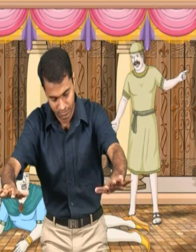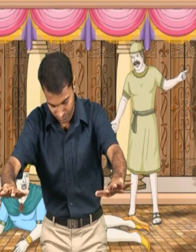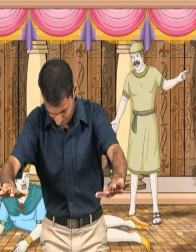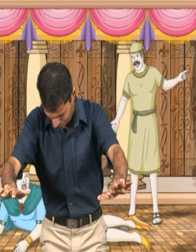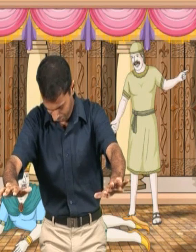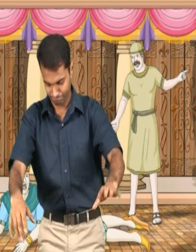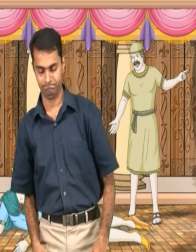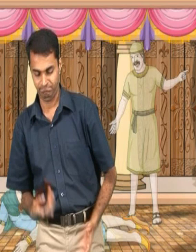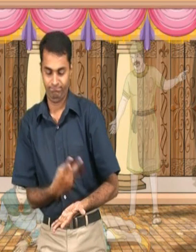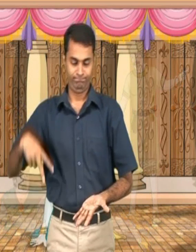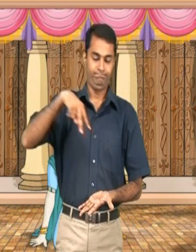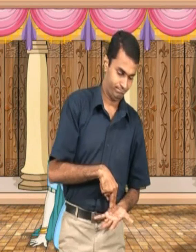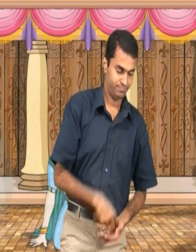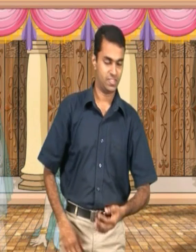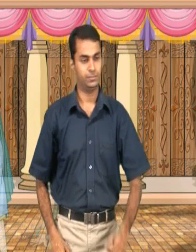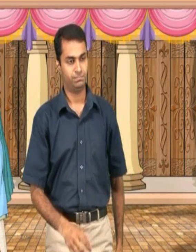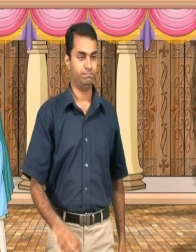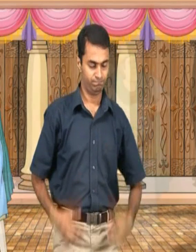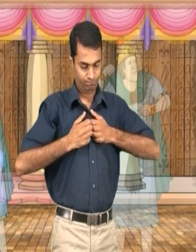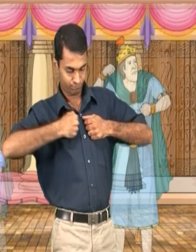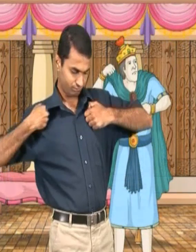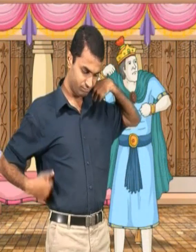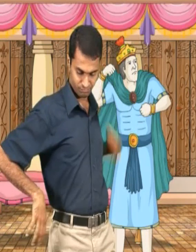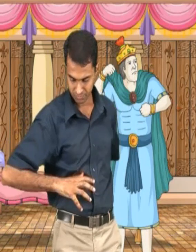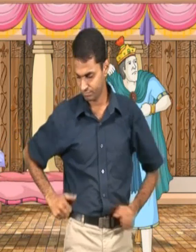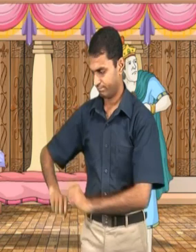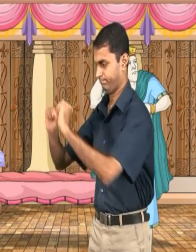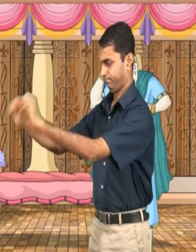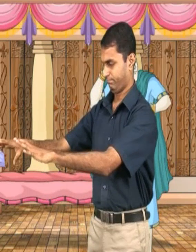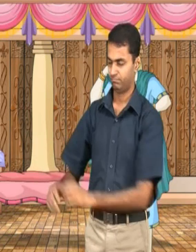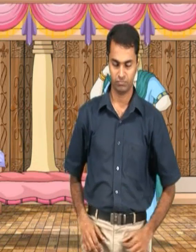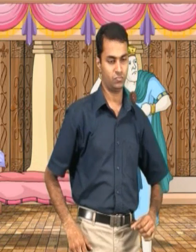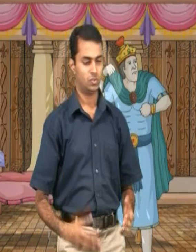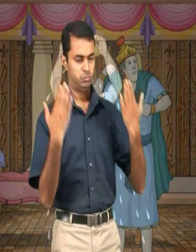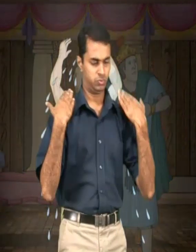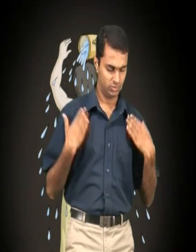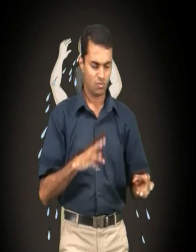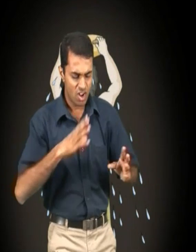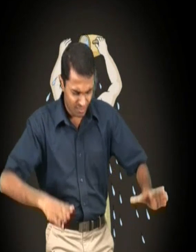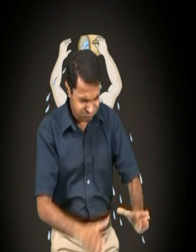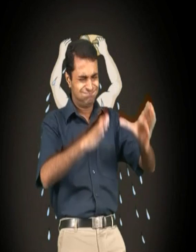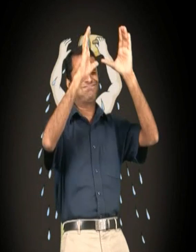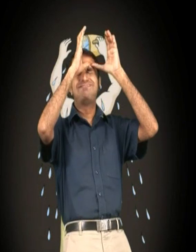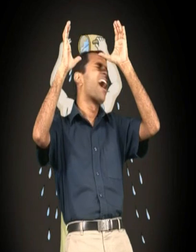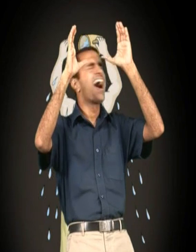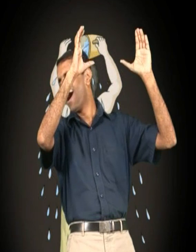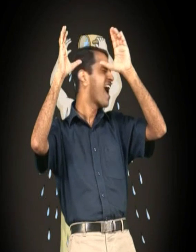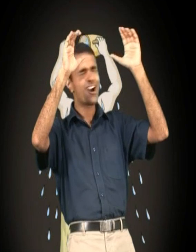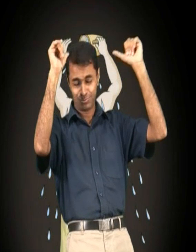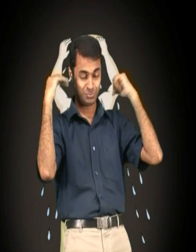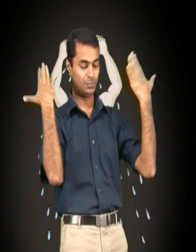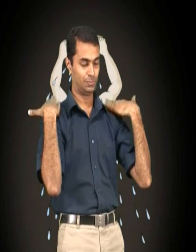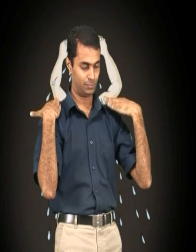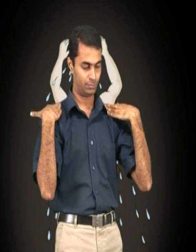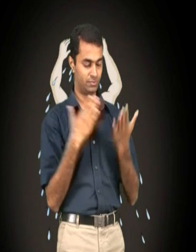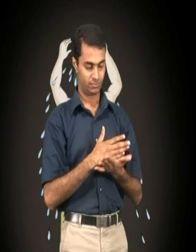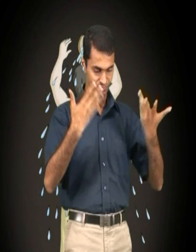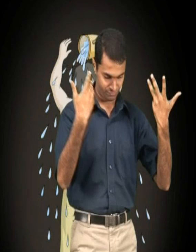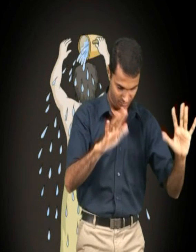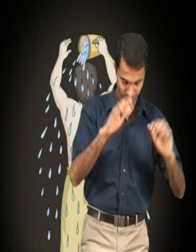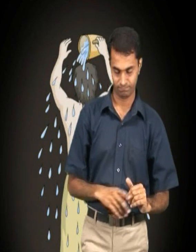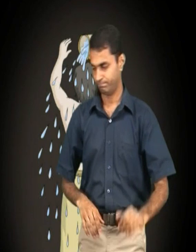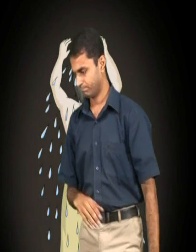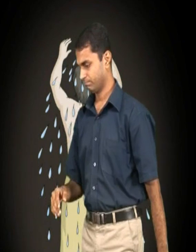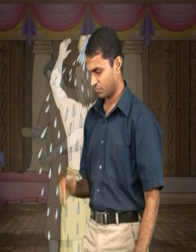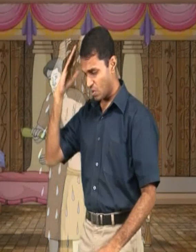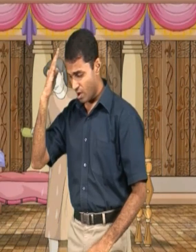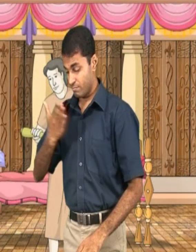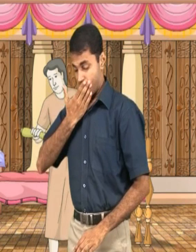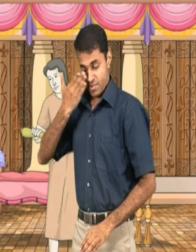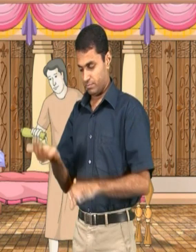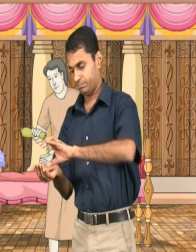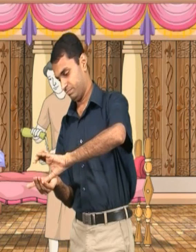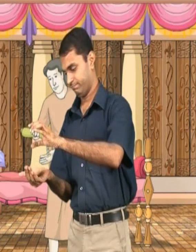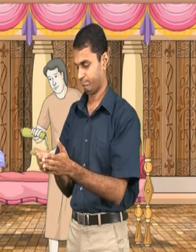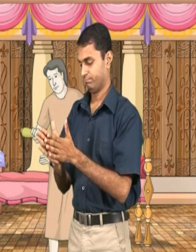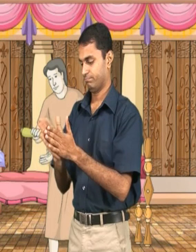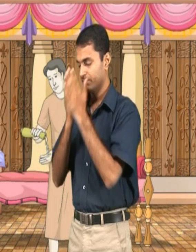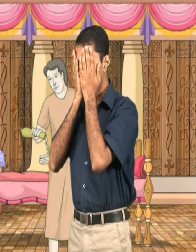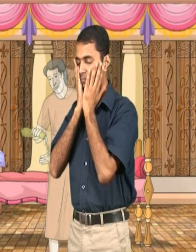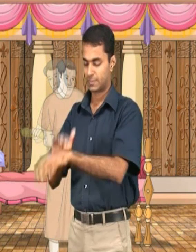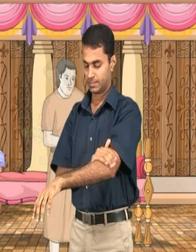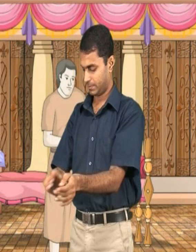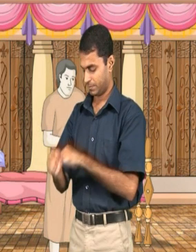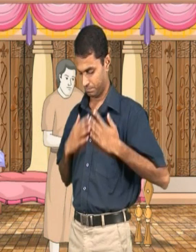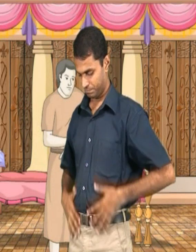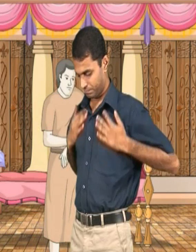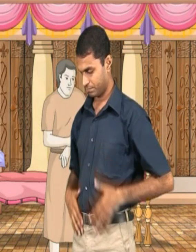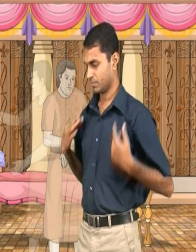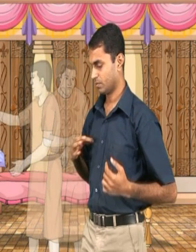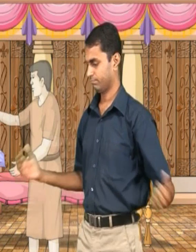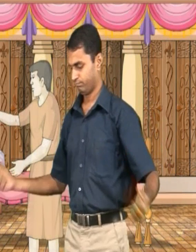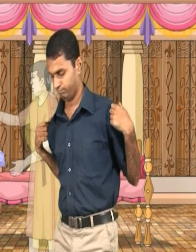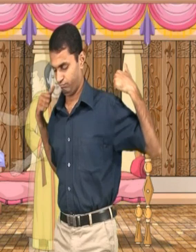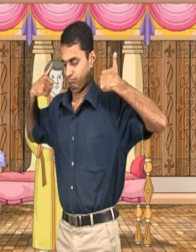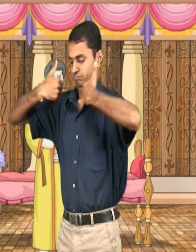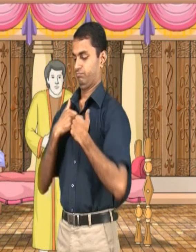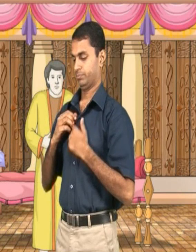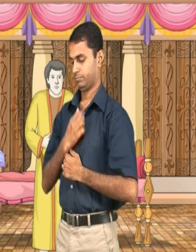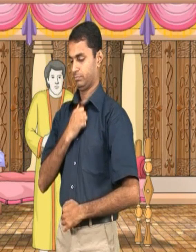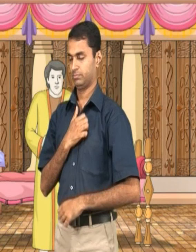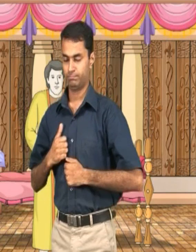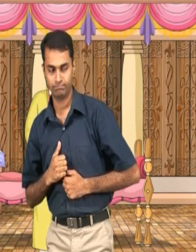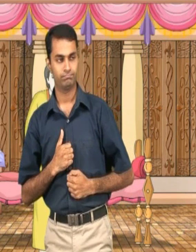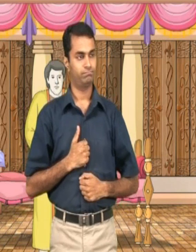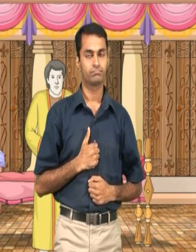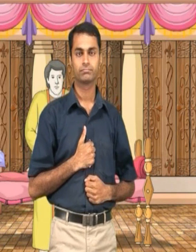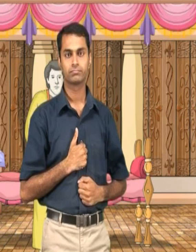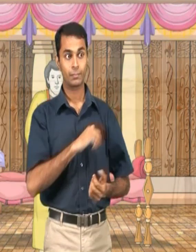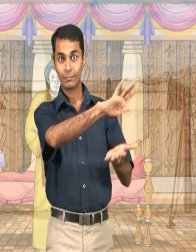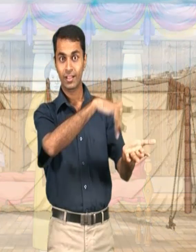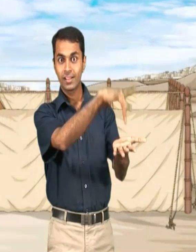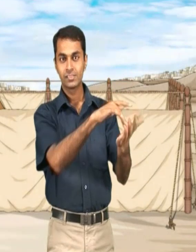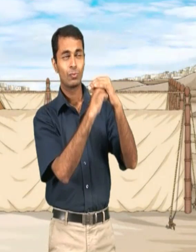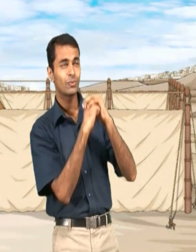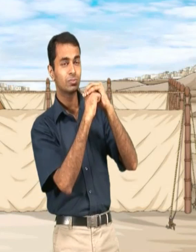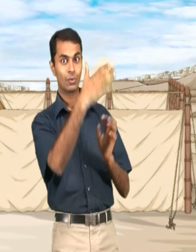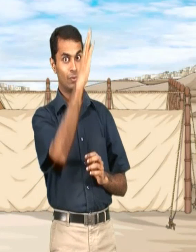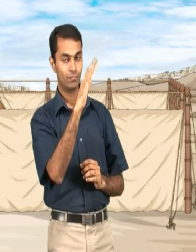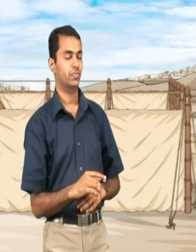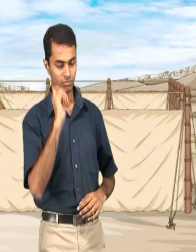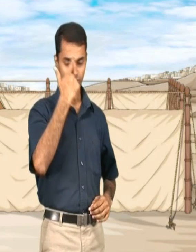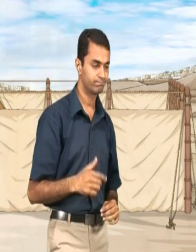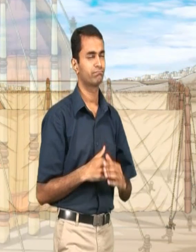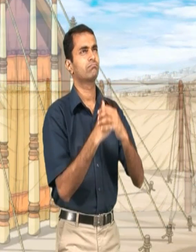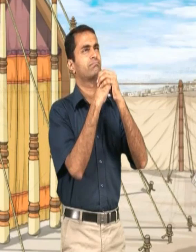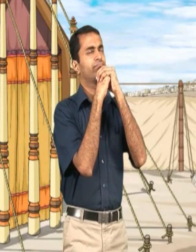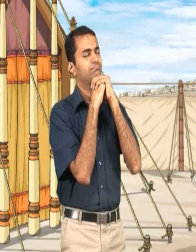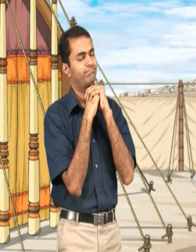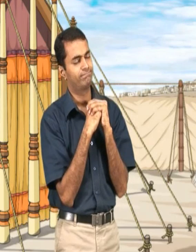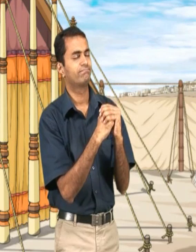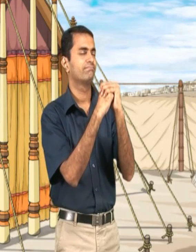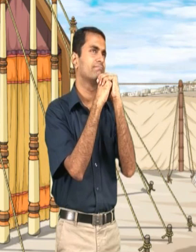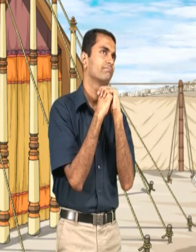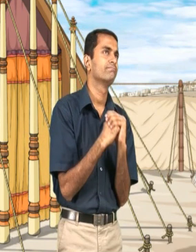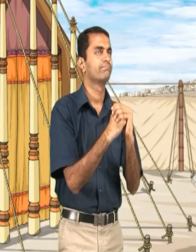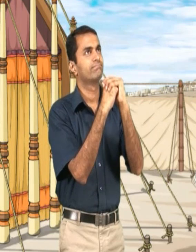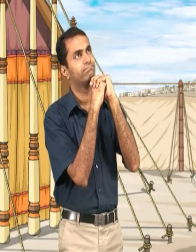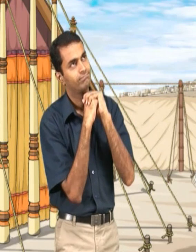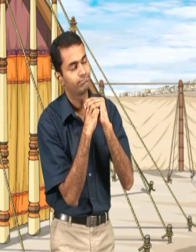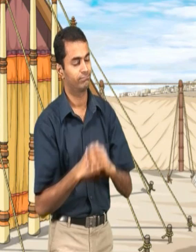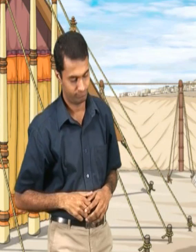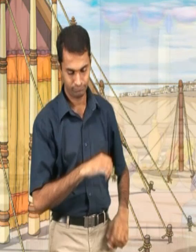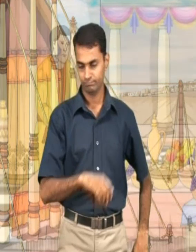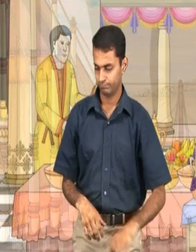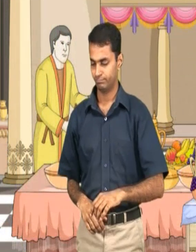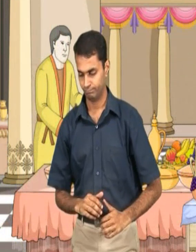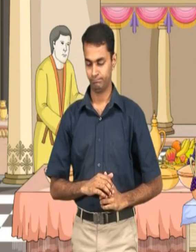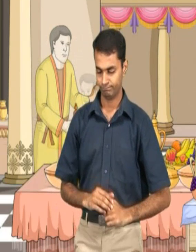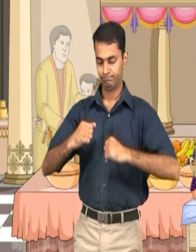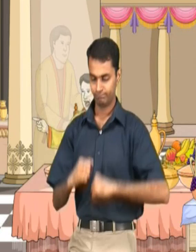Then David got up from the ground, washed and anointed himself, changed his clothes, and went into the house of the LORD and worshiped.